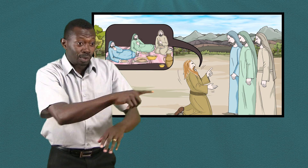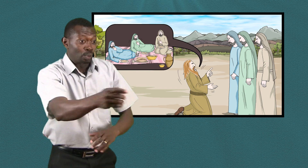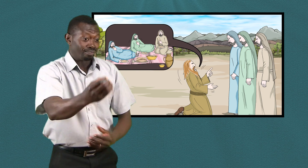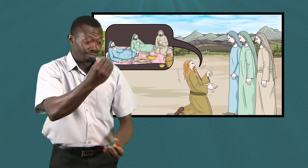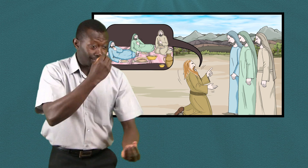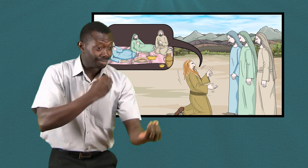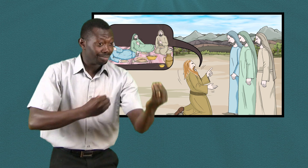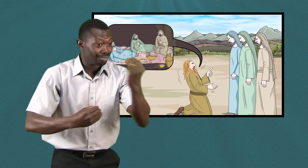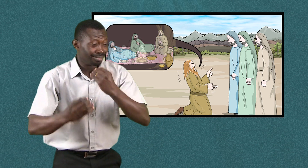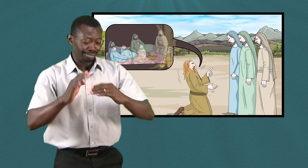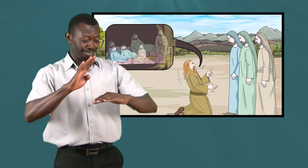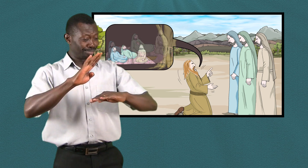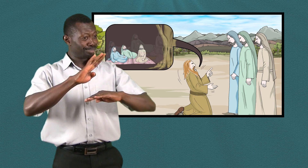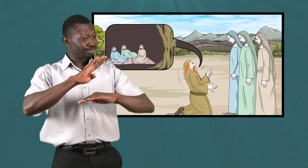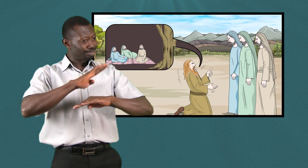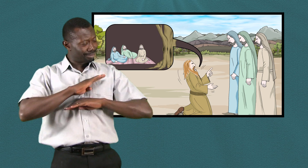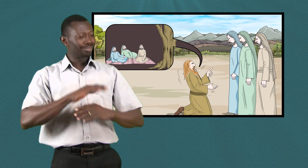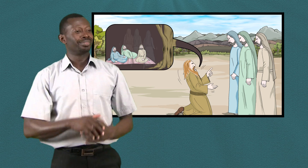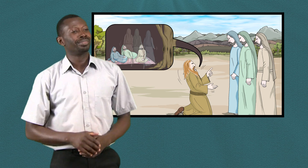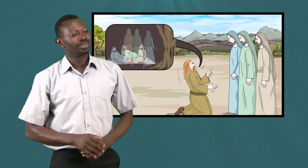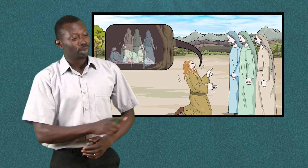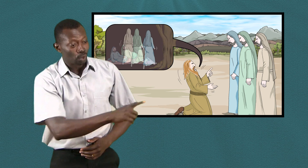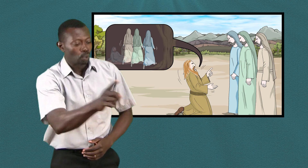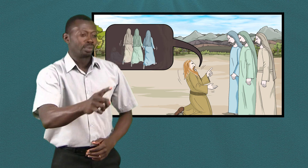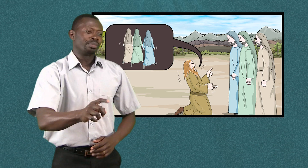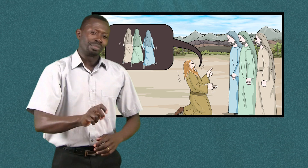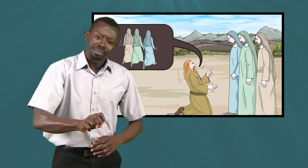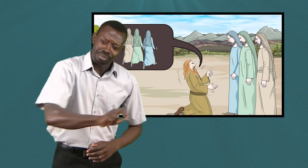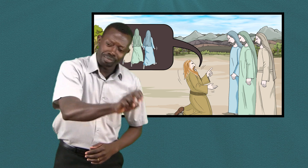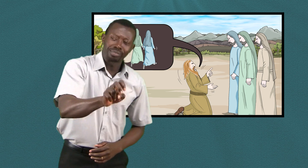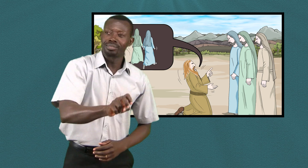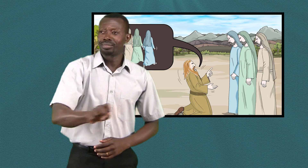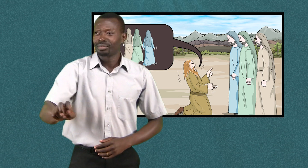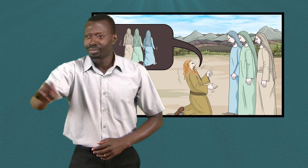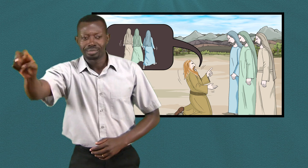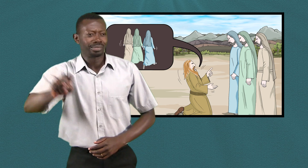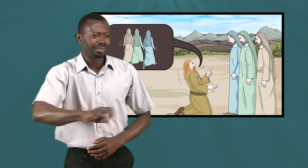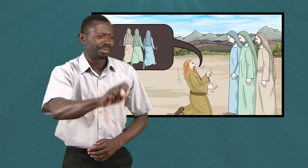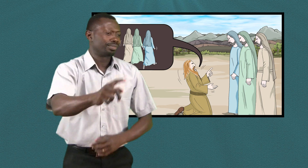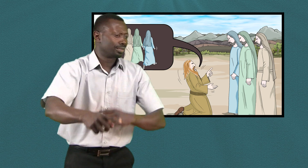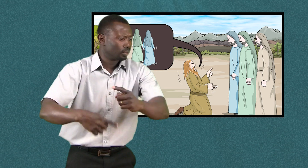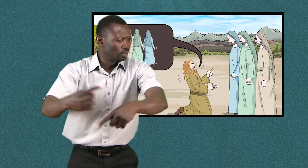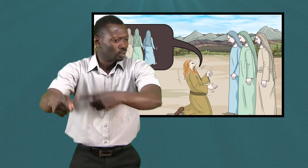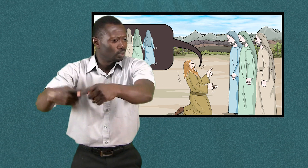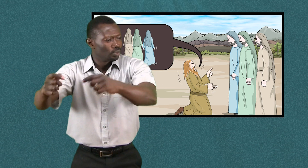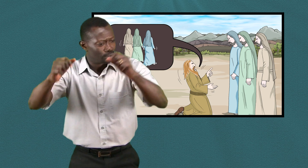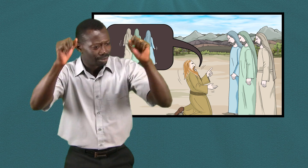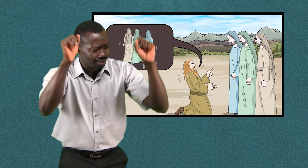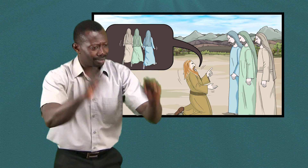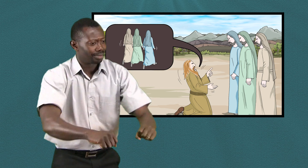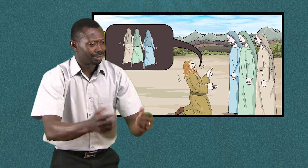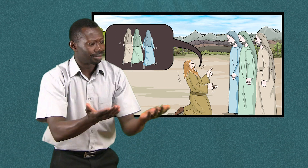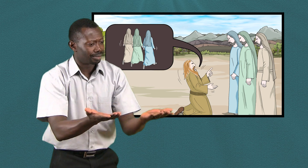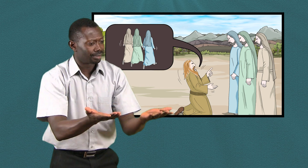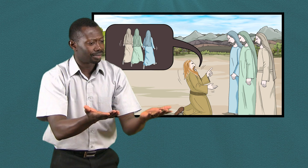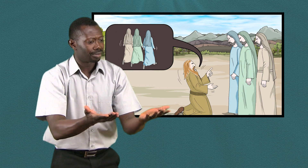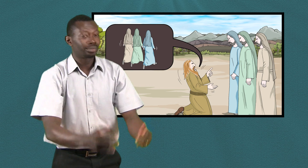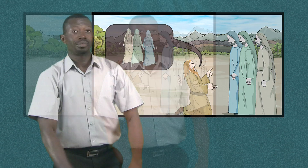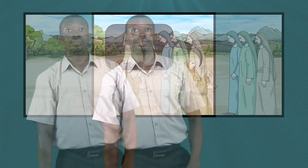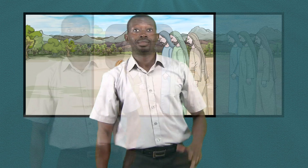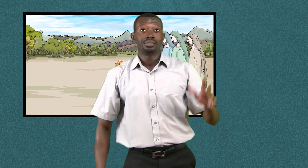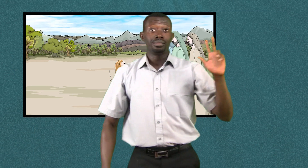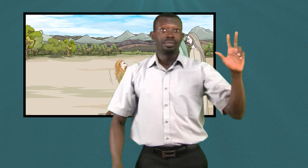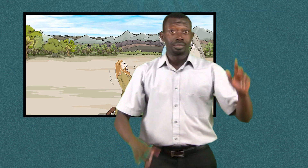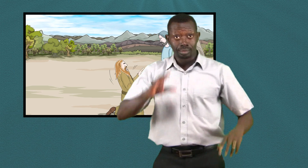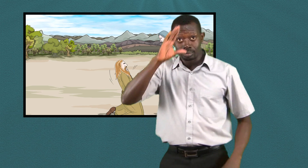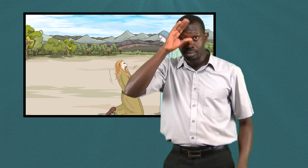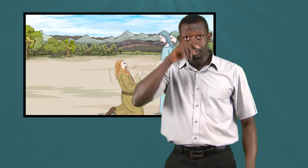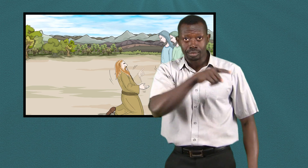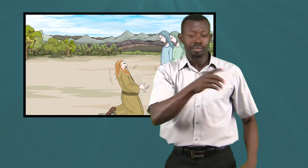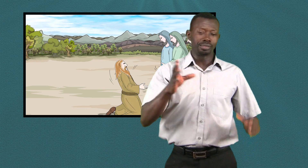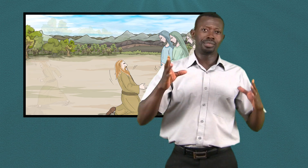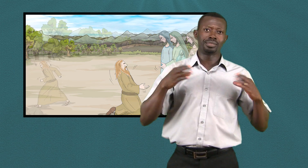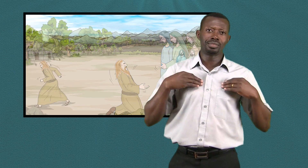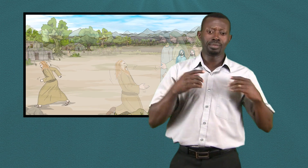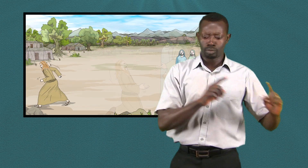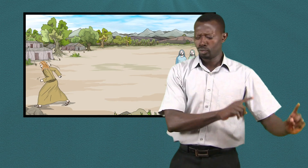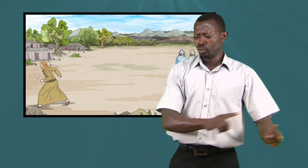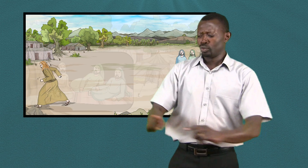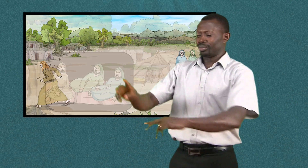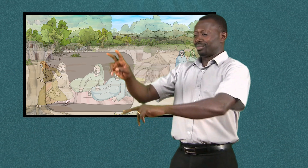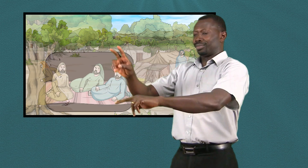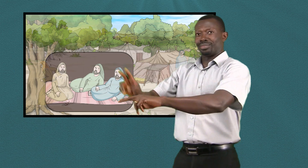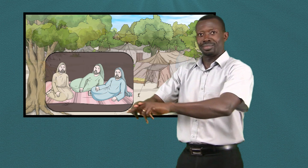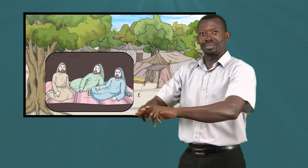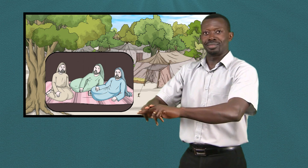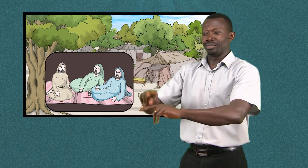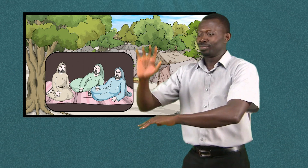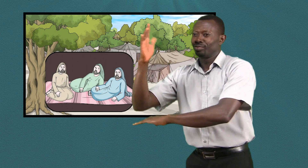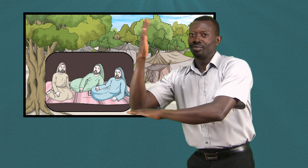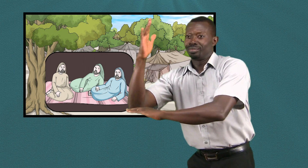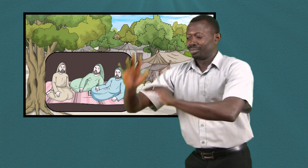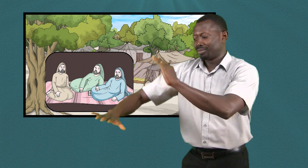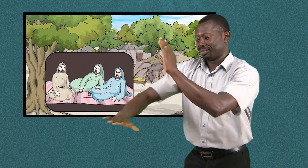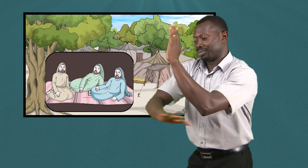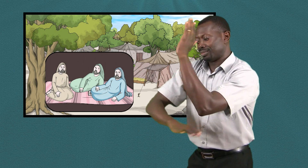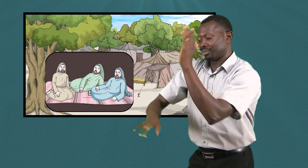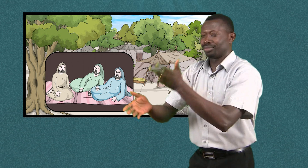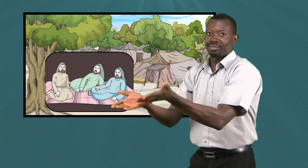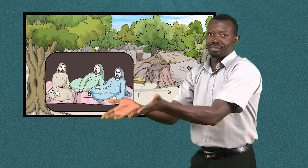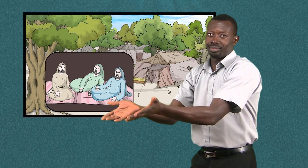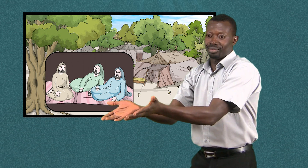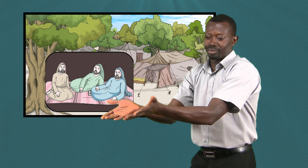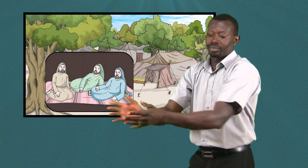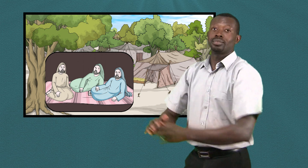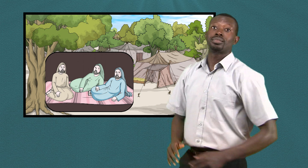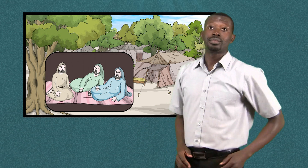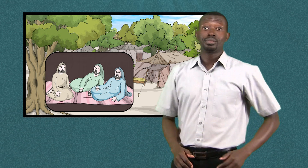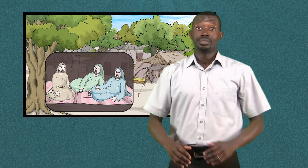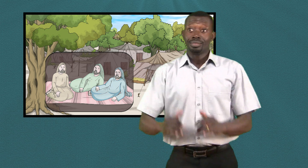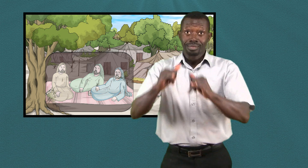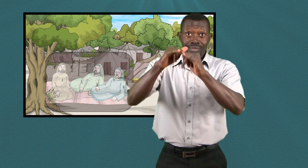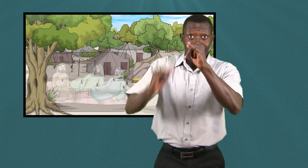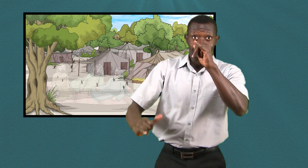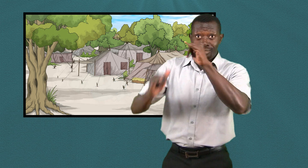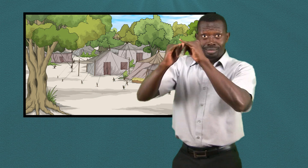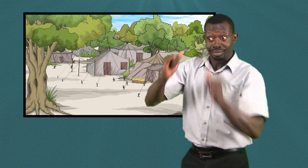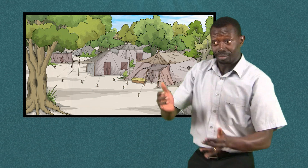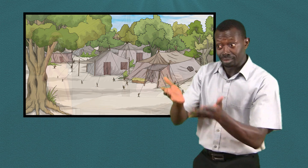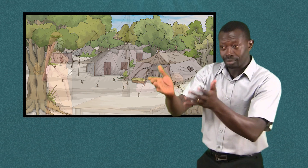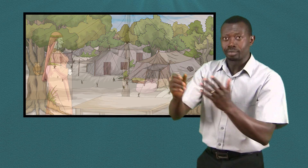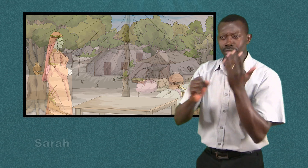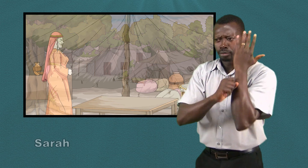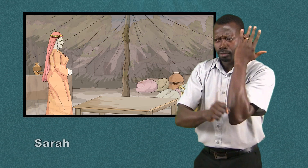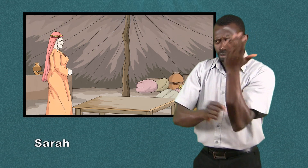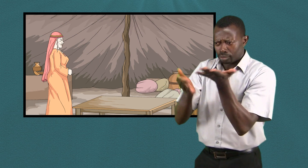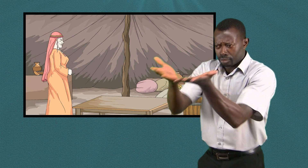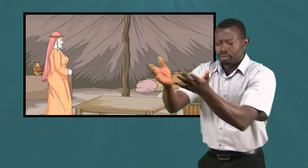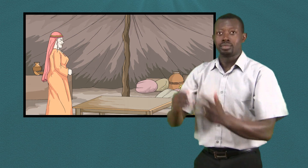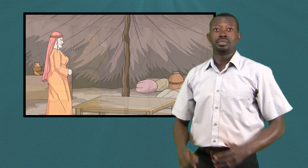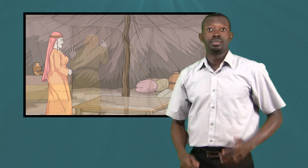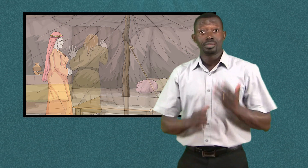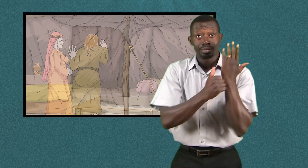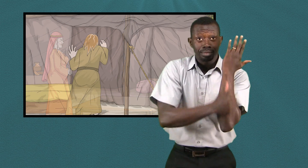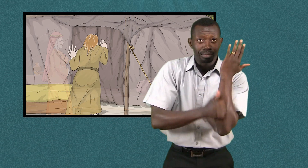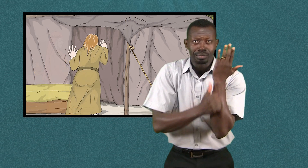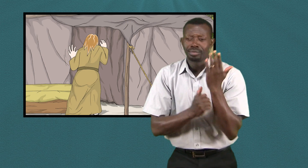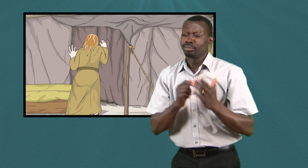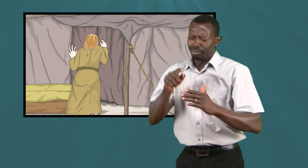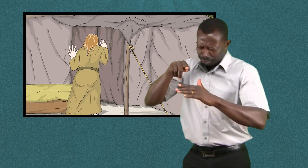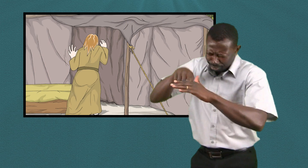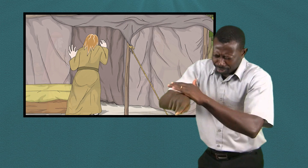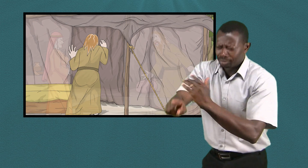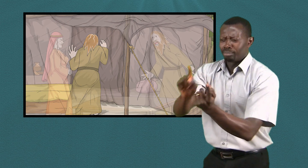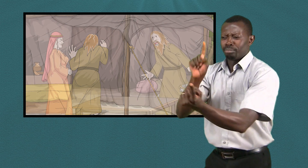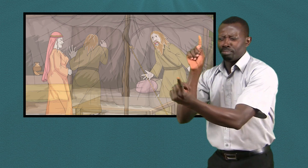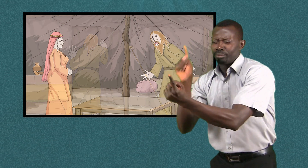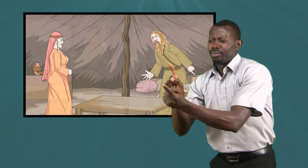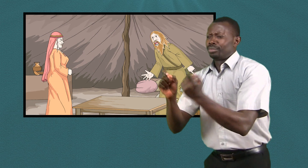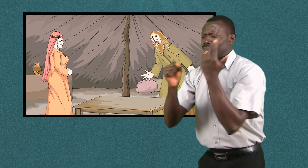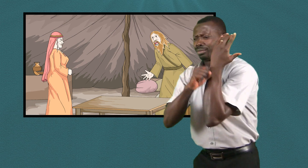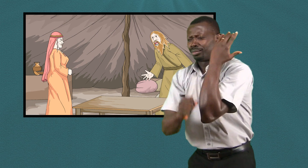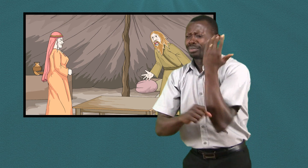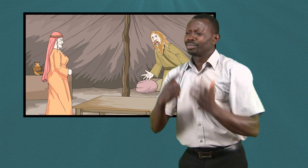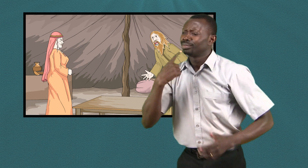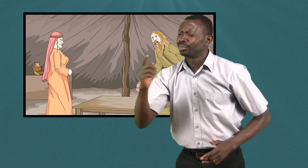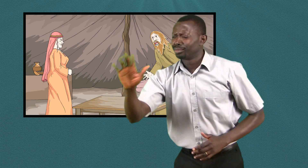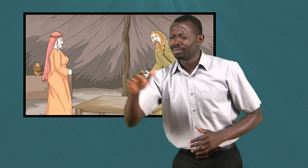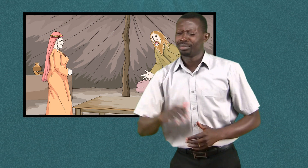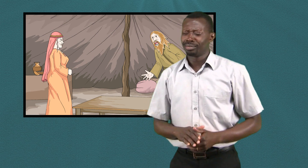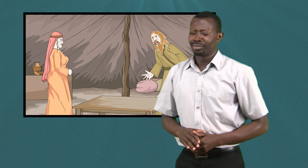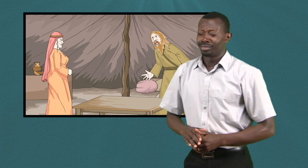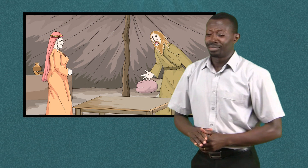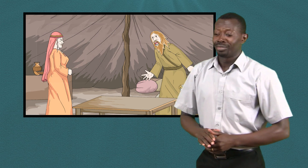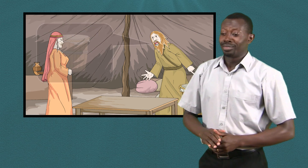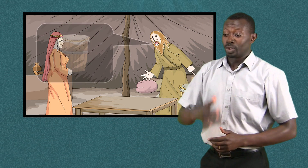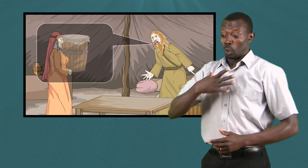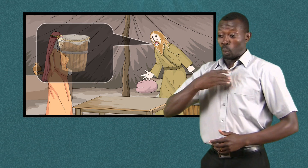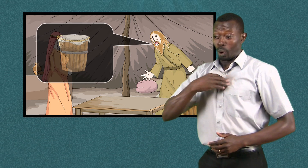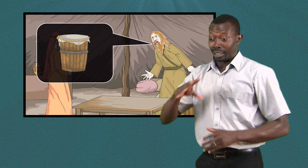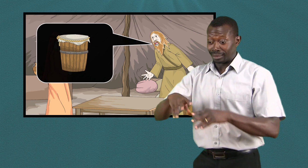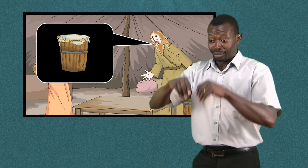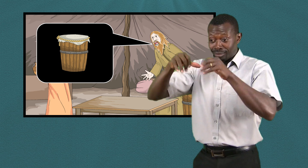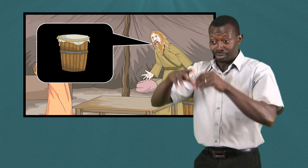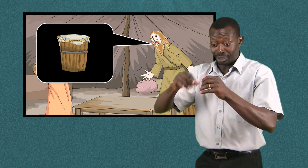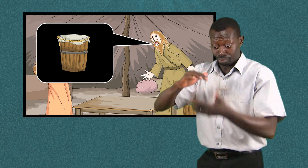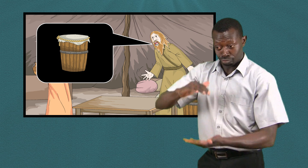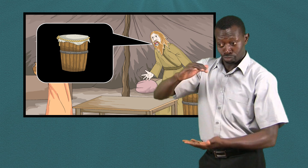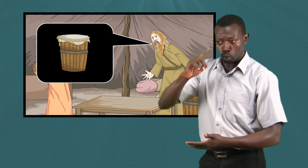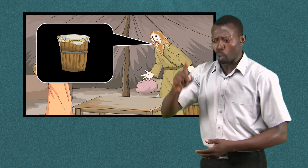After that, you may continue on your way.” “Yes,” they replied, “you may do as you have said.” So Abraham hurried into the tent and said to Sarah, “Quick!